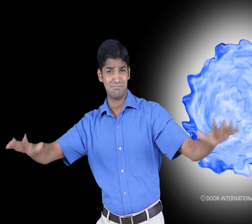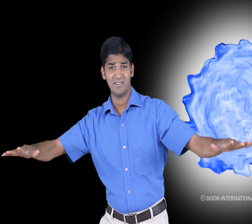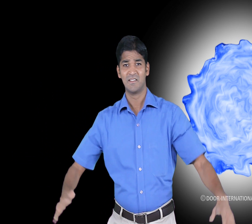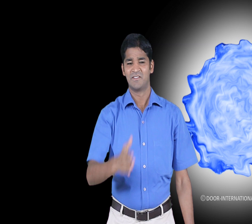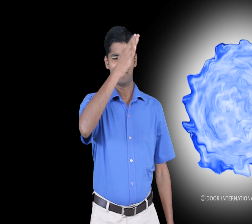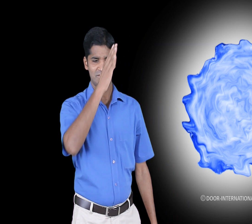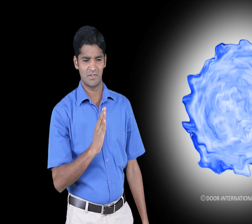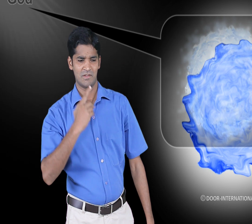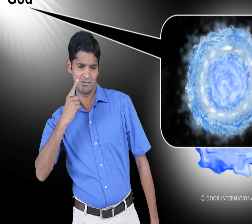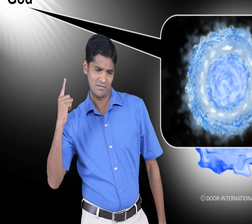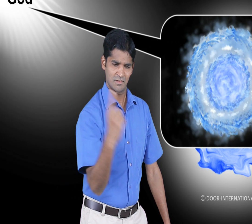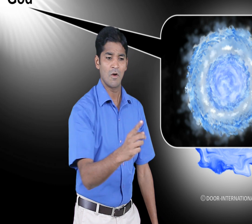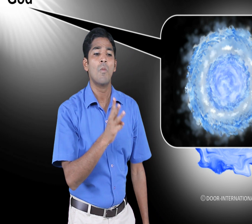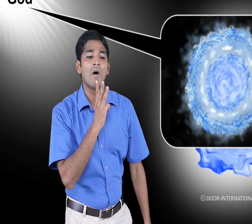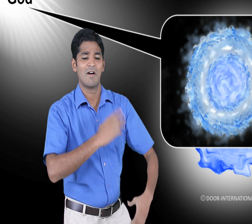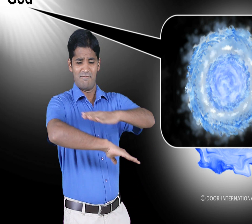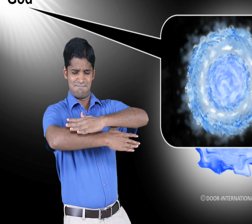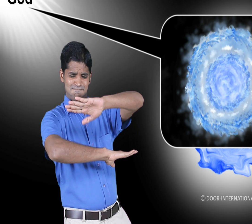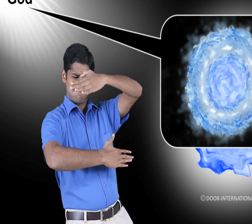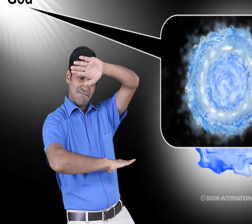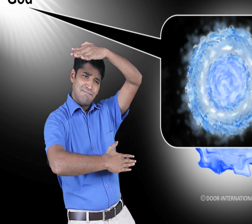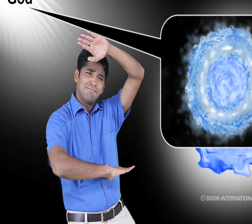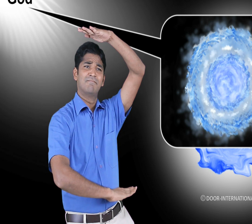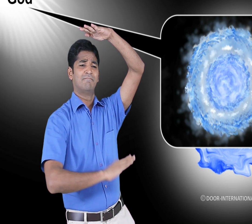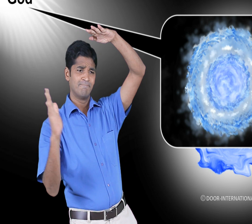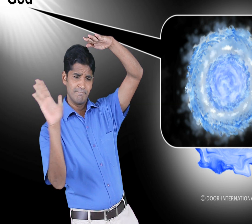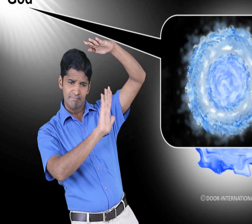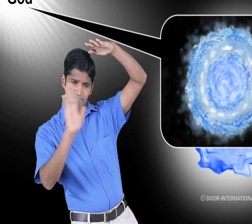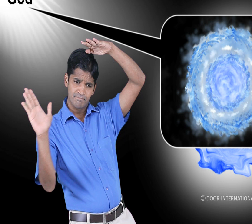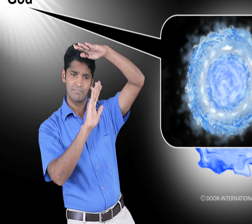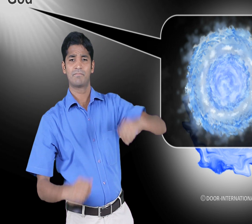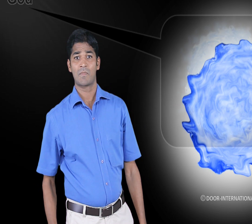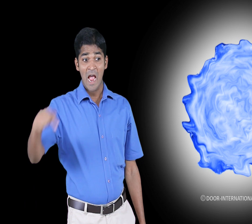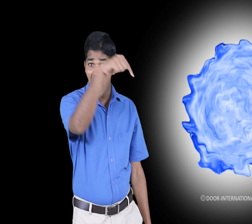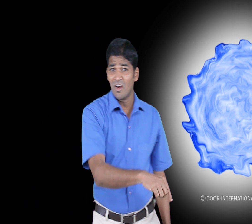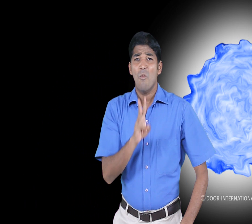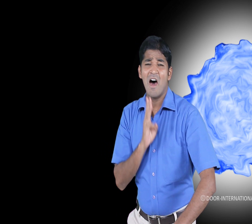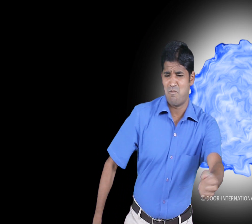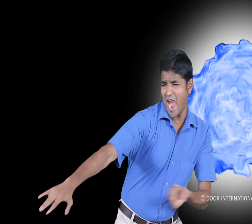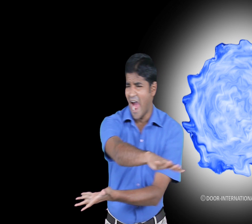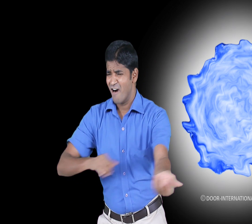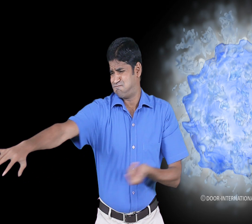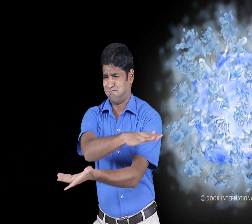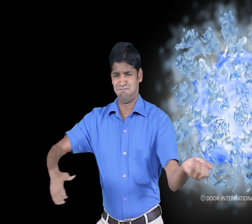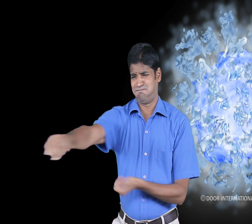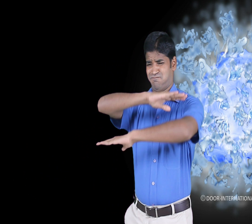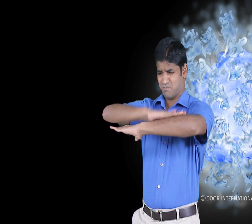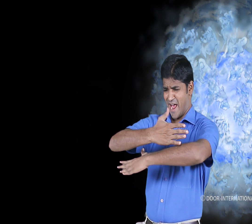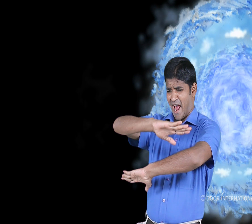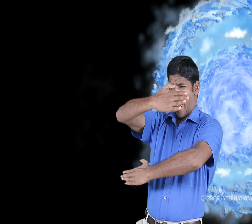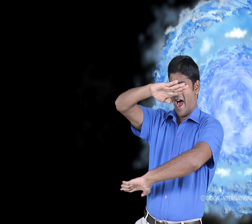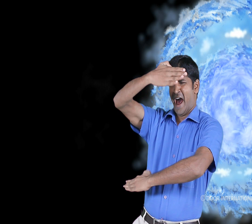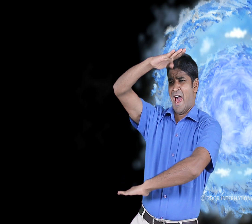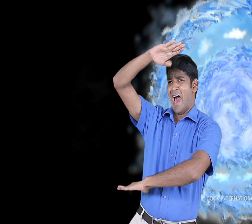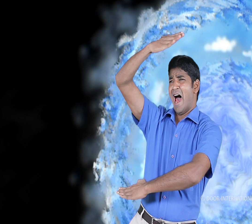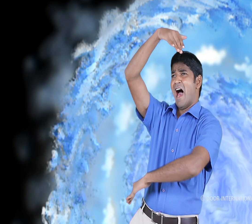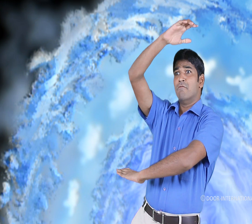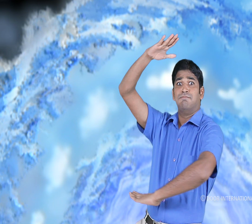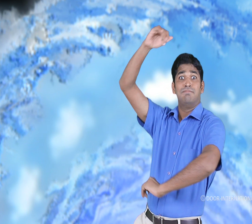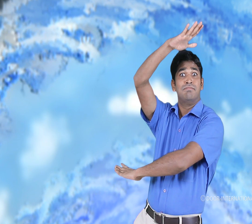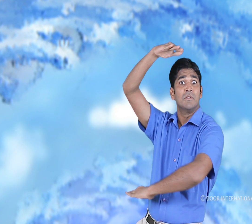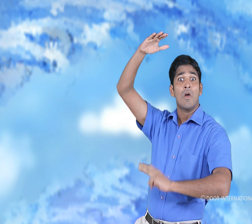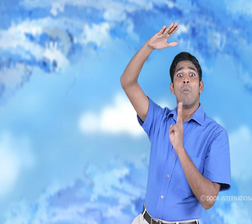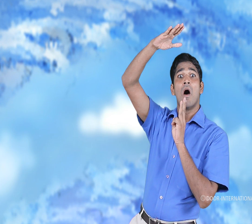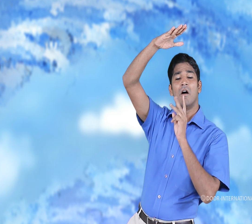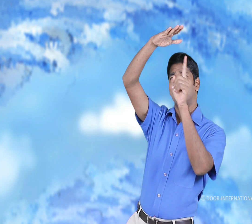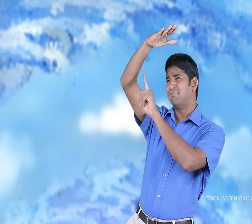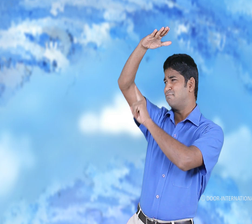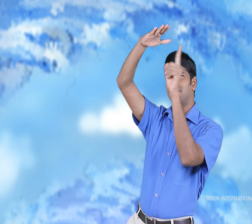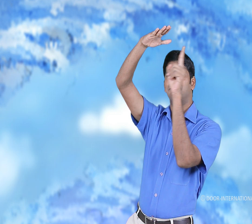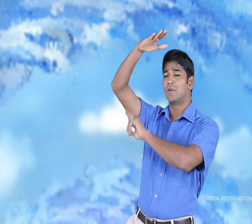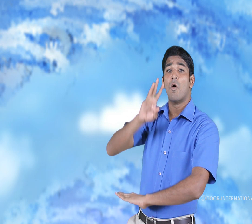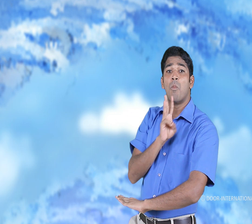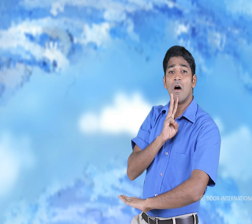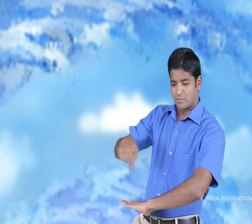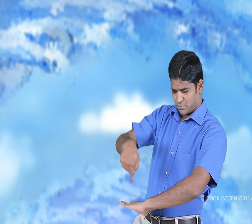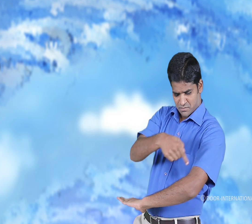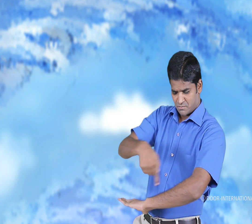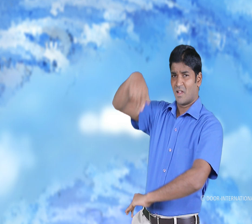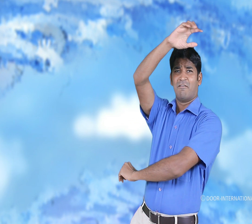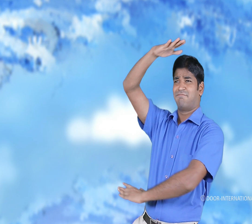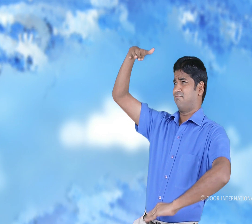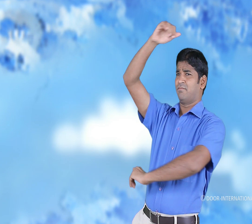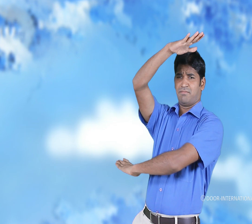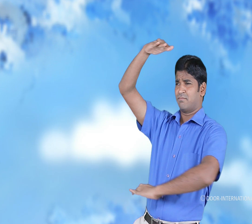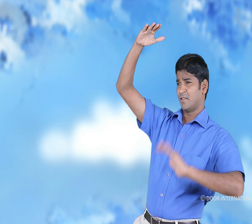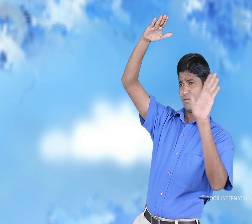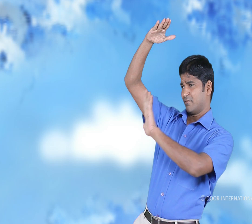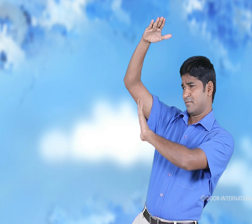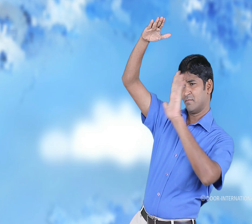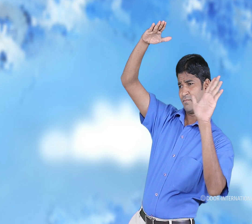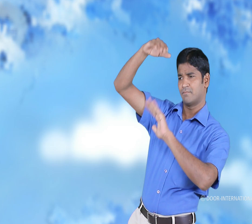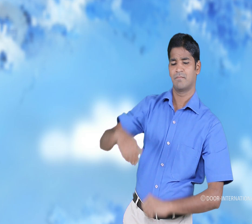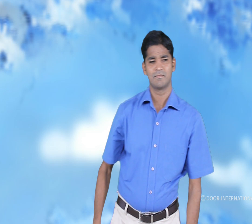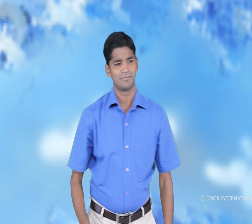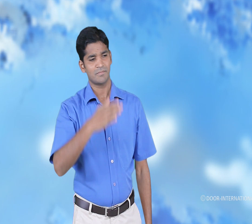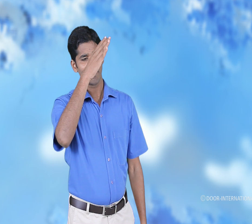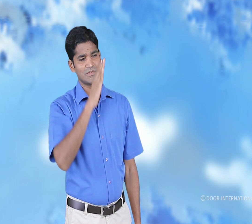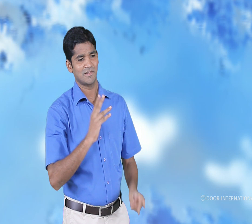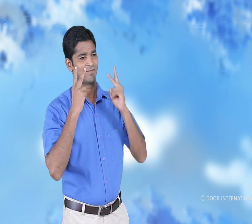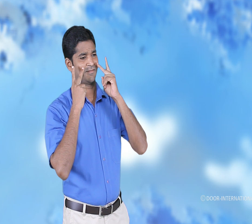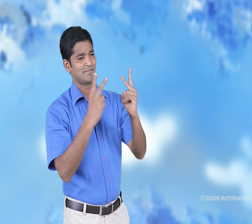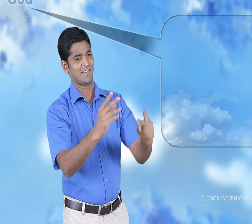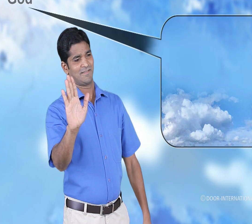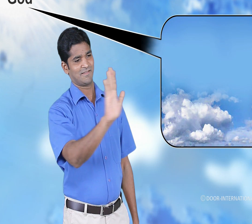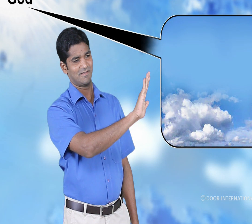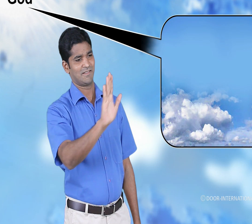And God said, “Let there be an expanse between the waters, to separate the waters from the waters.” So God made the expanse and separated the waters beneath it from the waters above. And it was so.